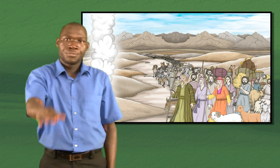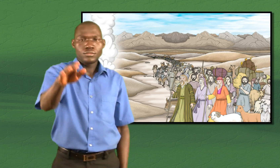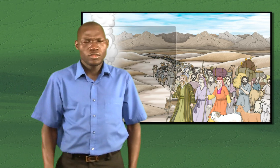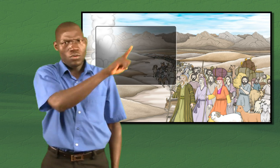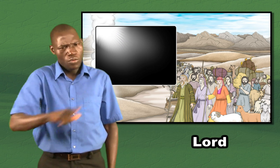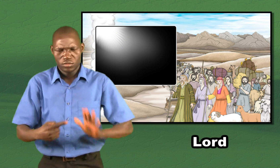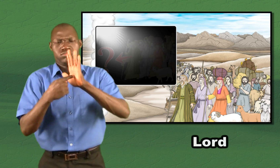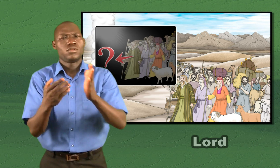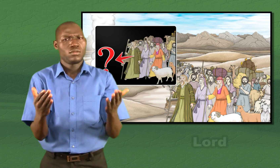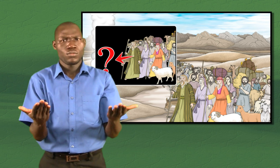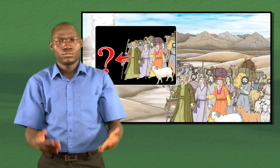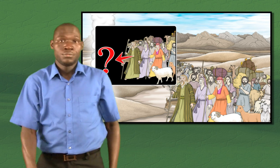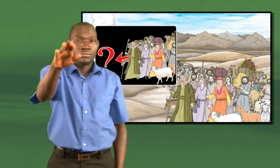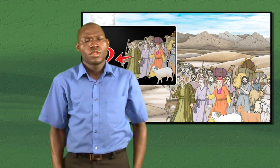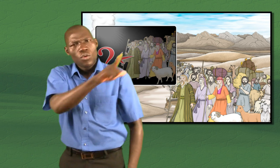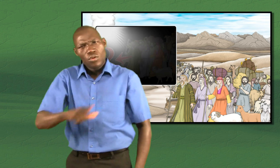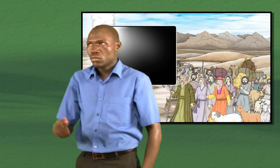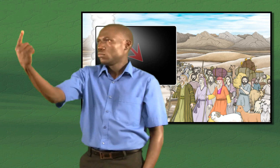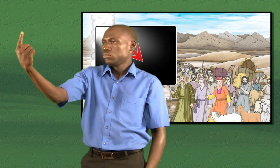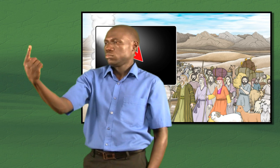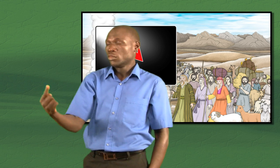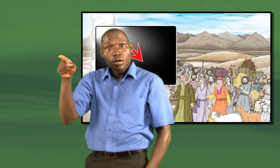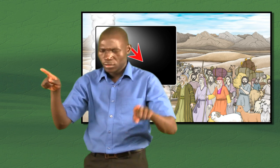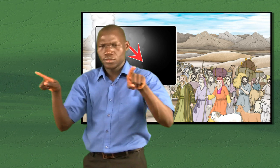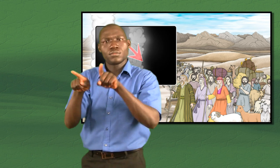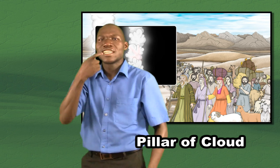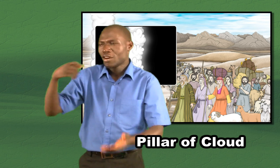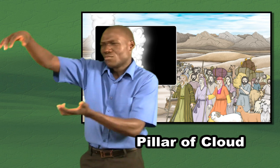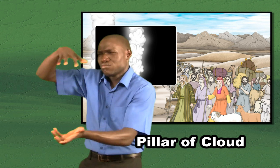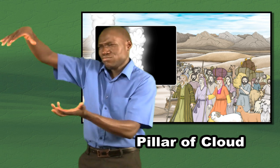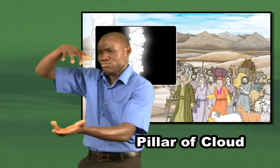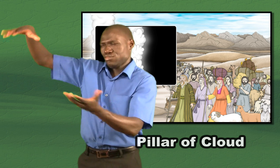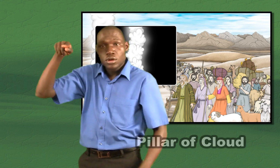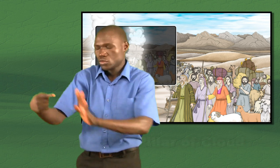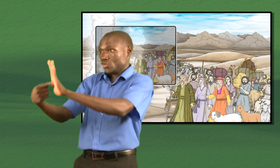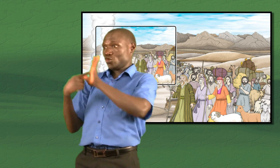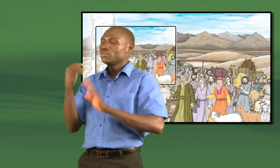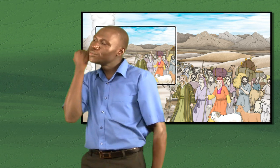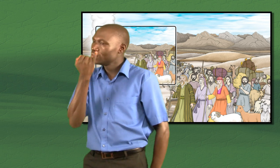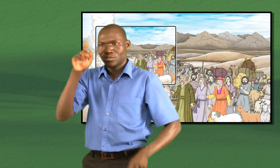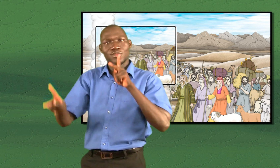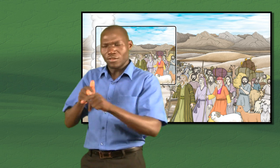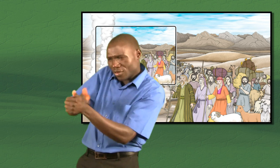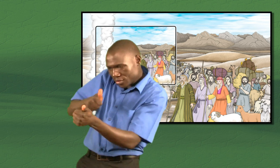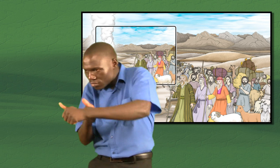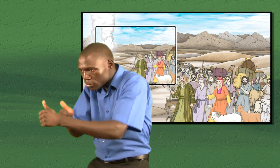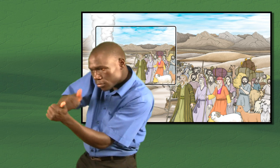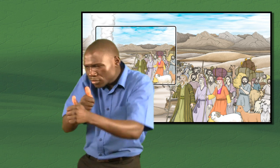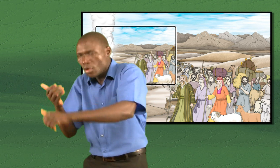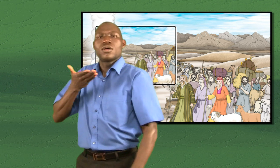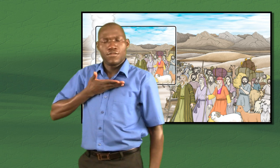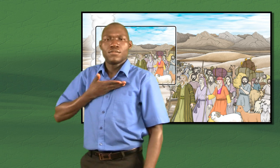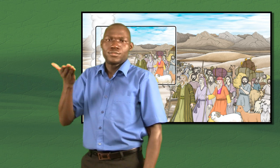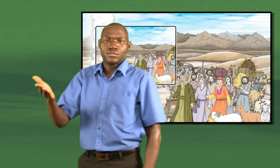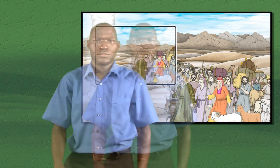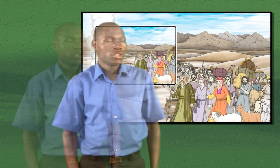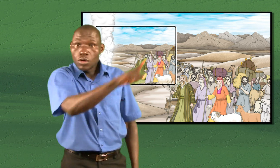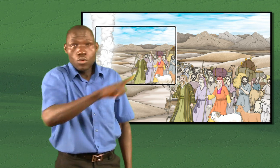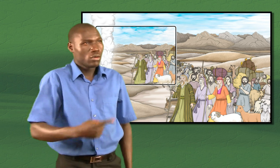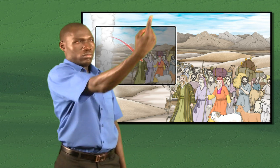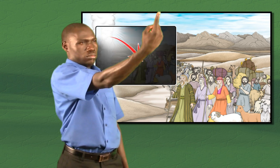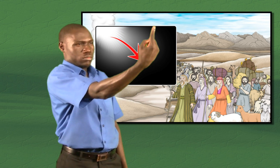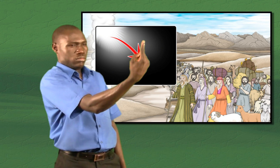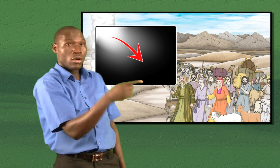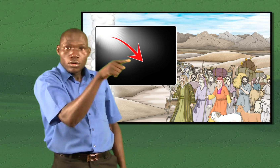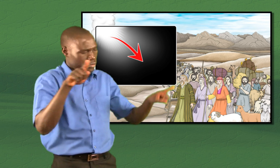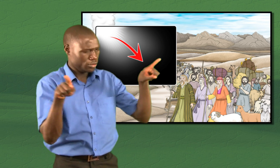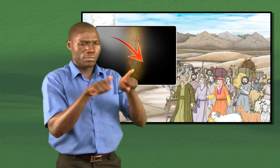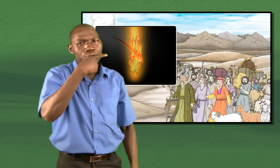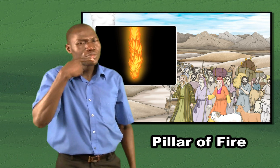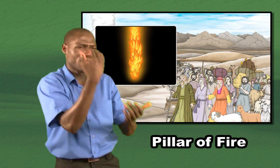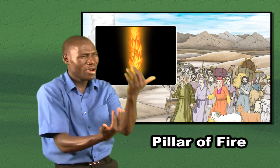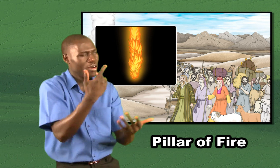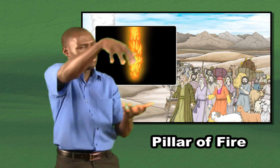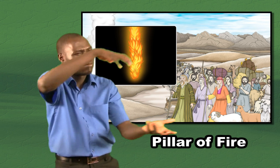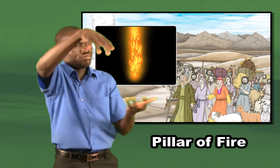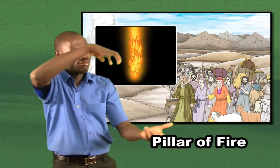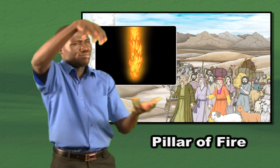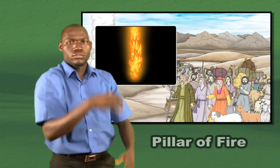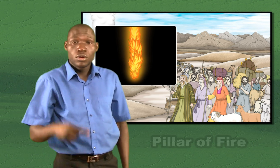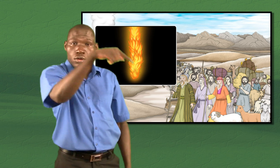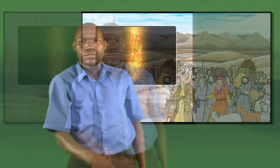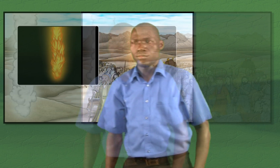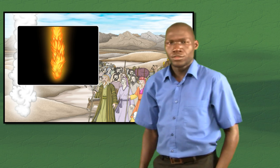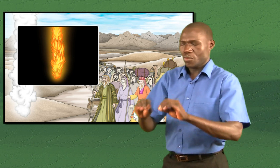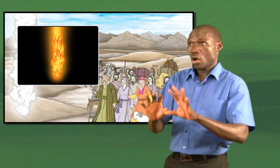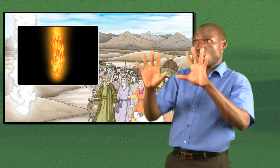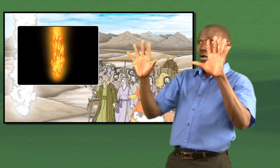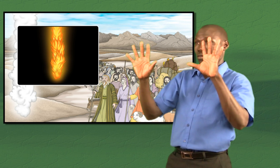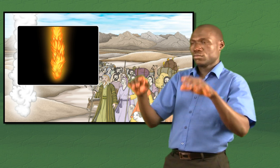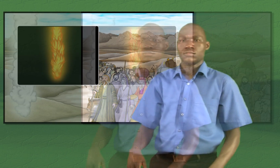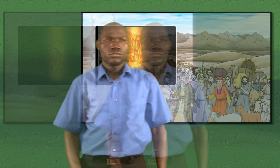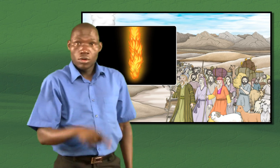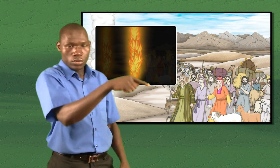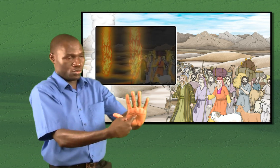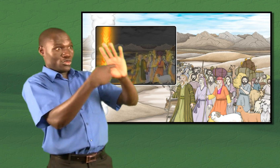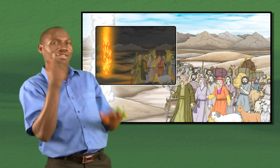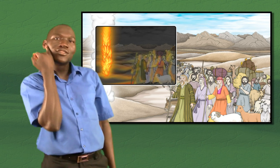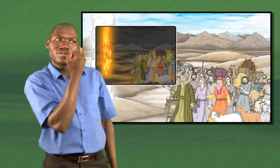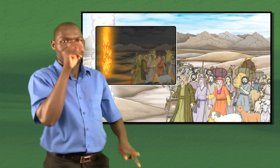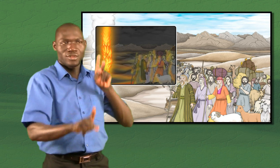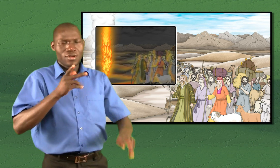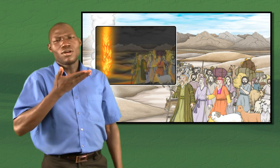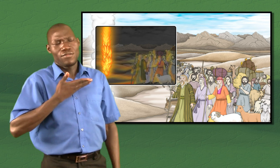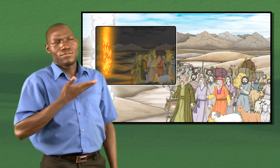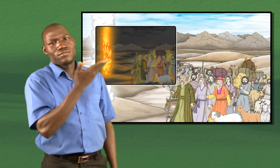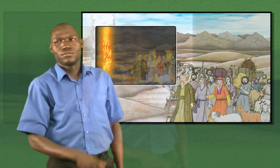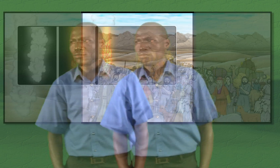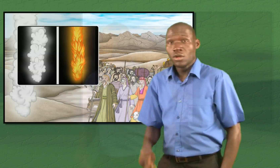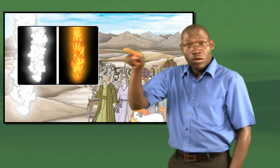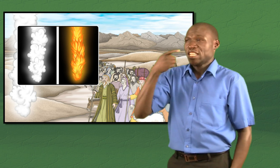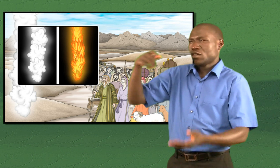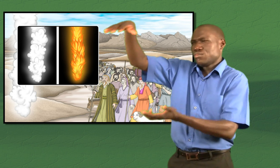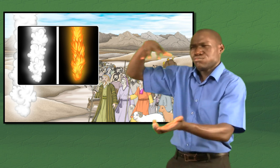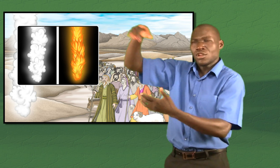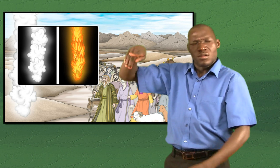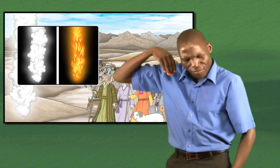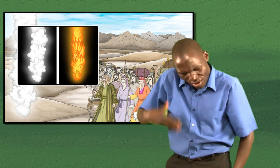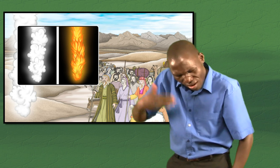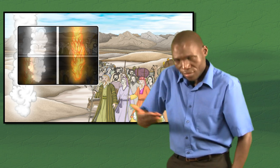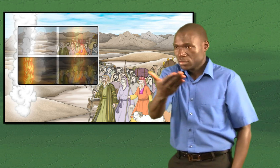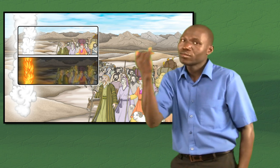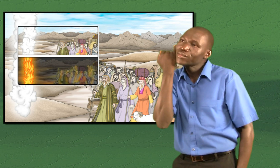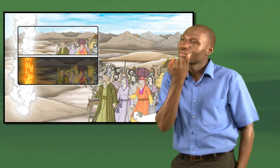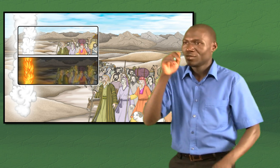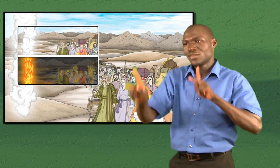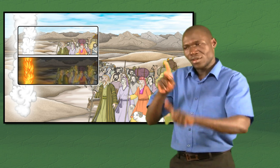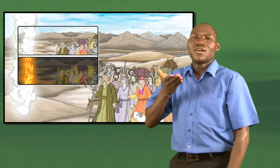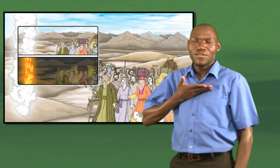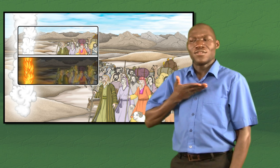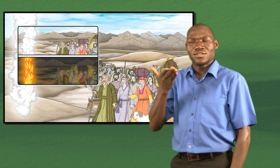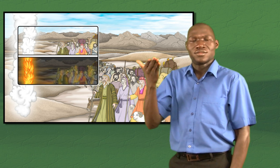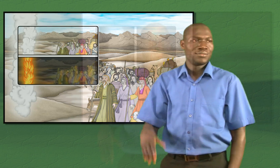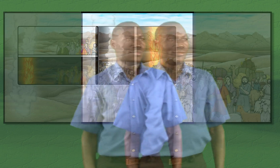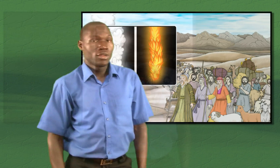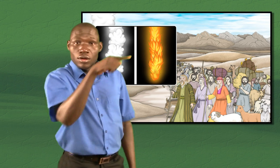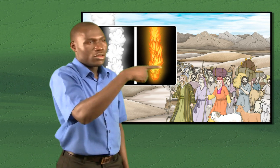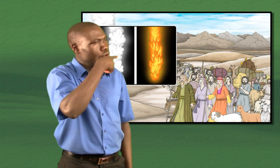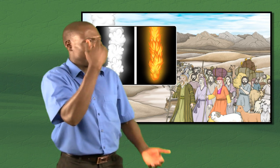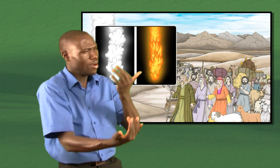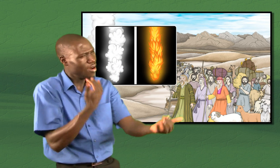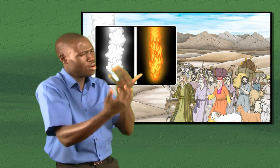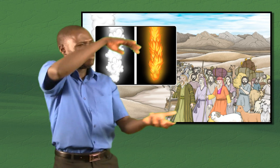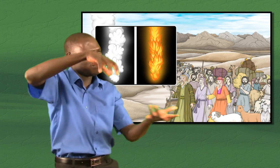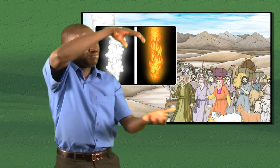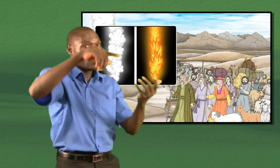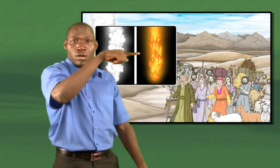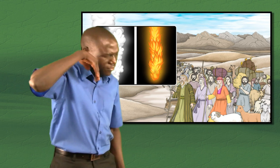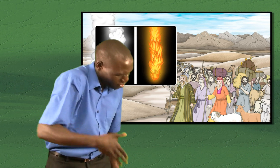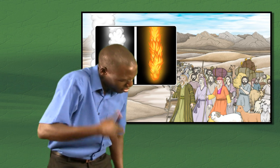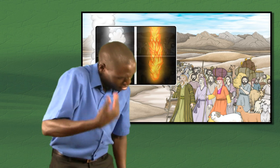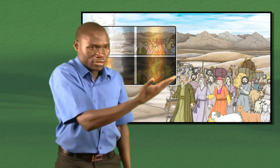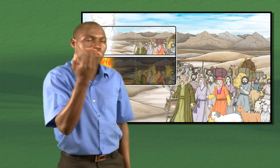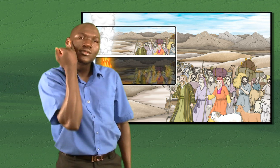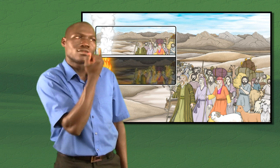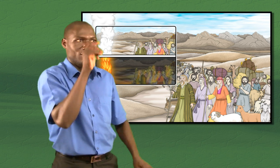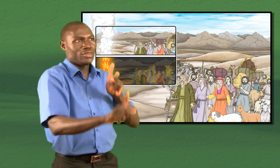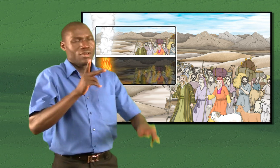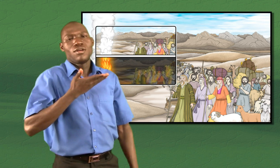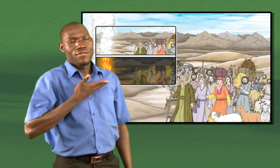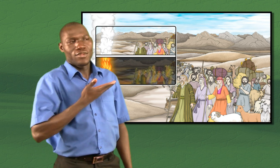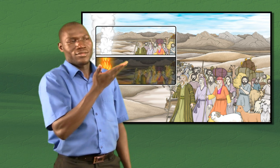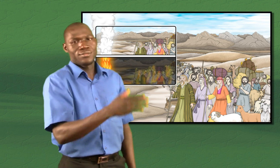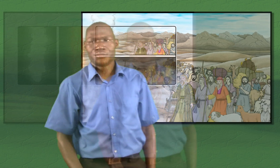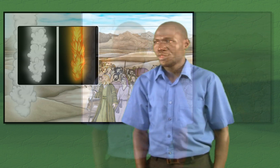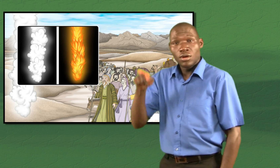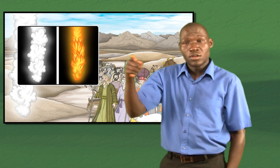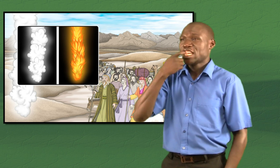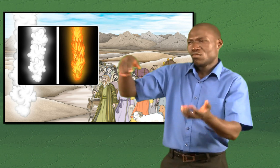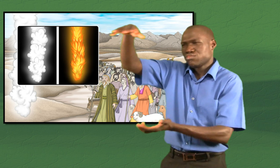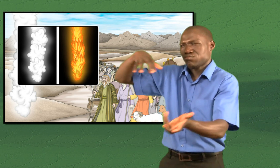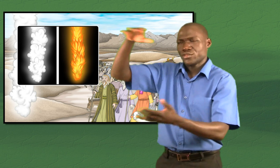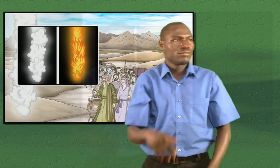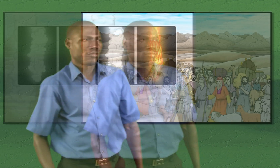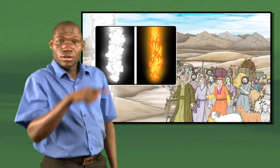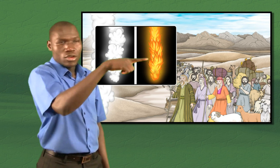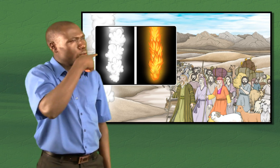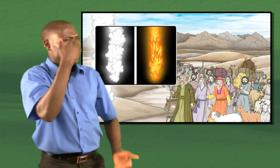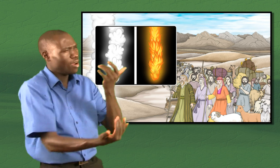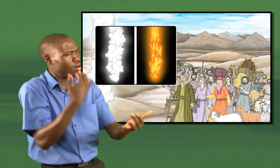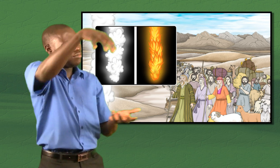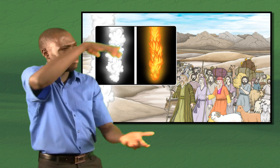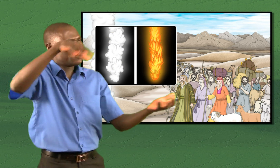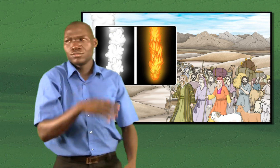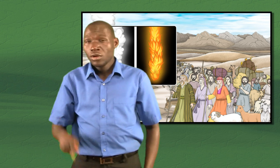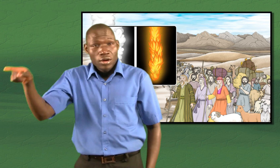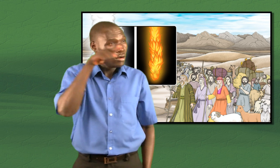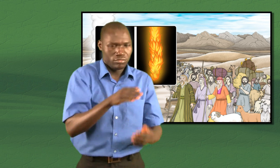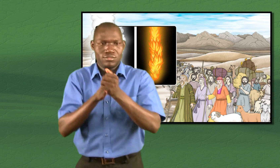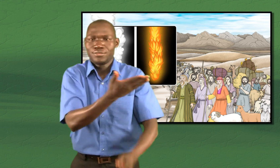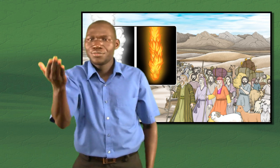And the LORD went before them in a pillar of cloud to guide their way by day, and in a pillar of fire to give them light by night, so that they could travel by day or night.